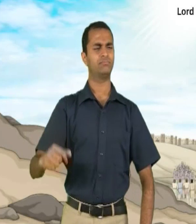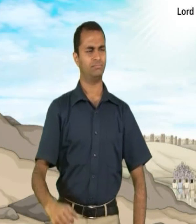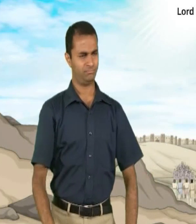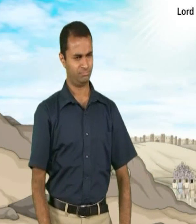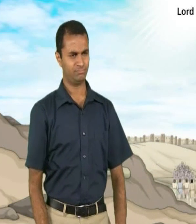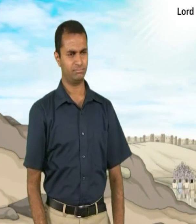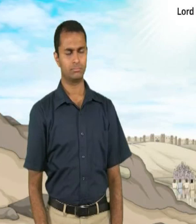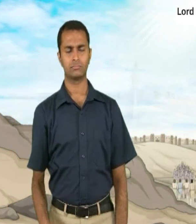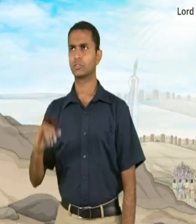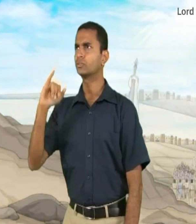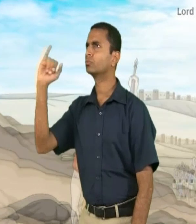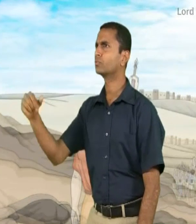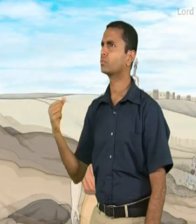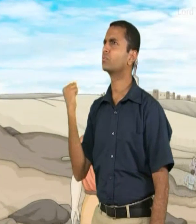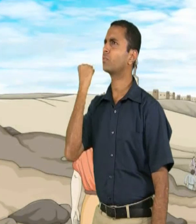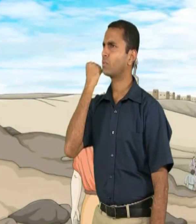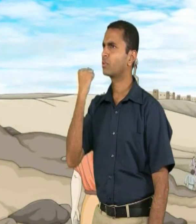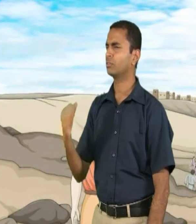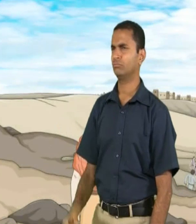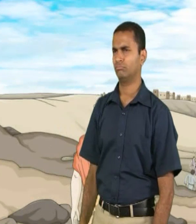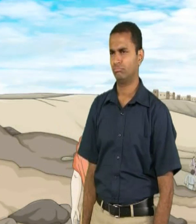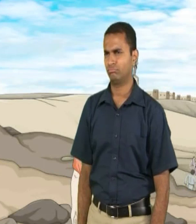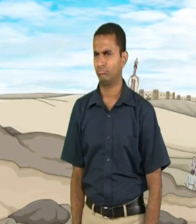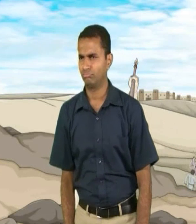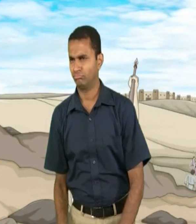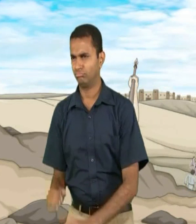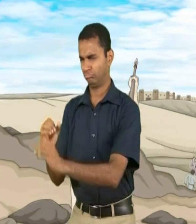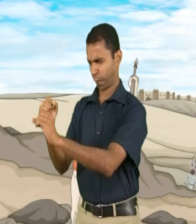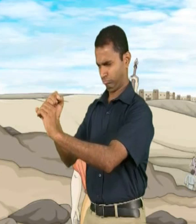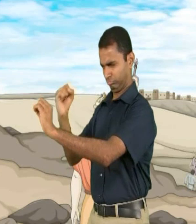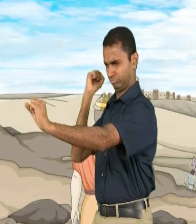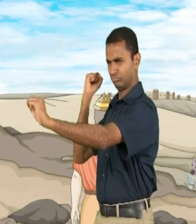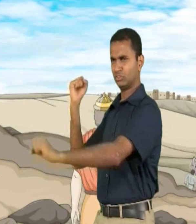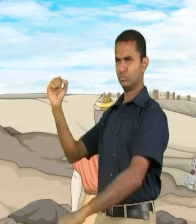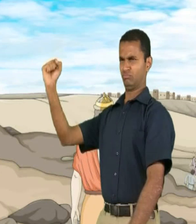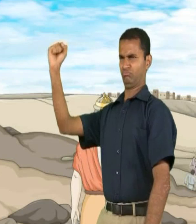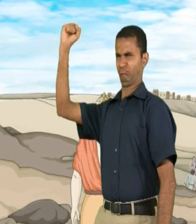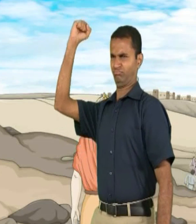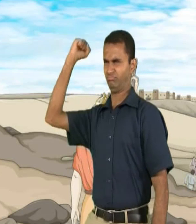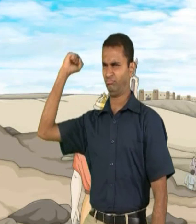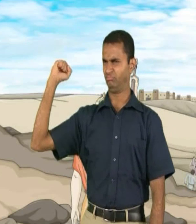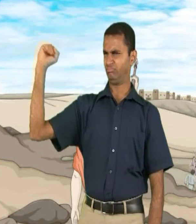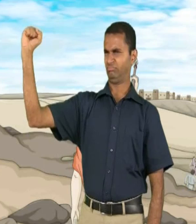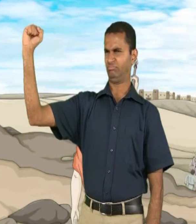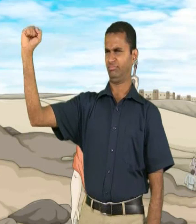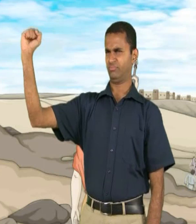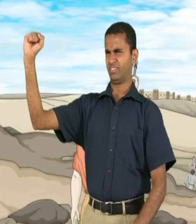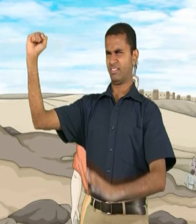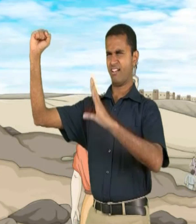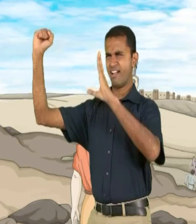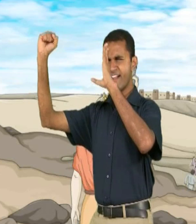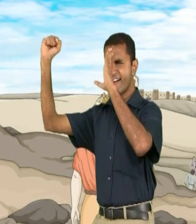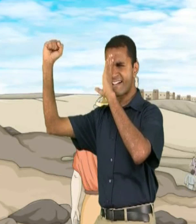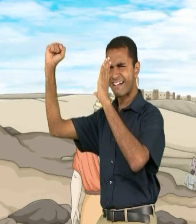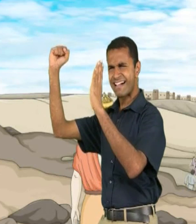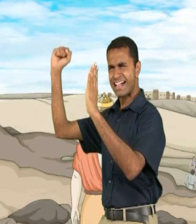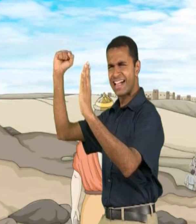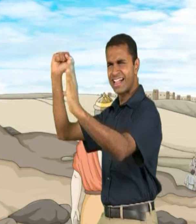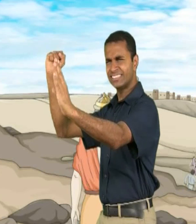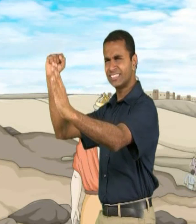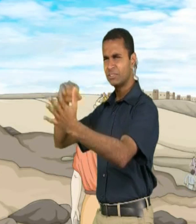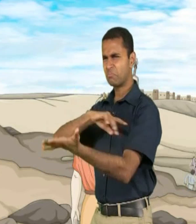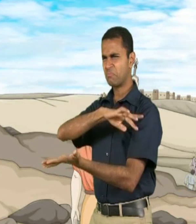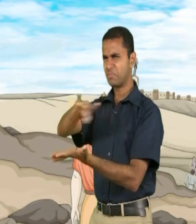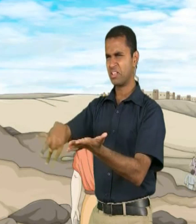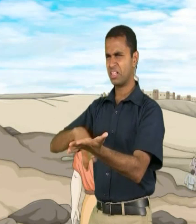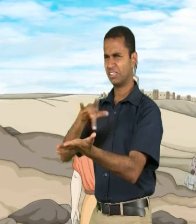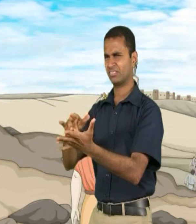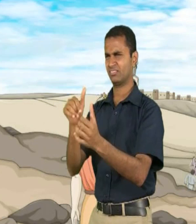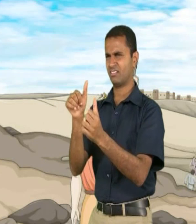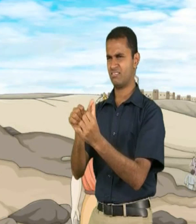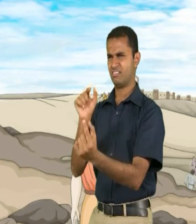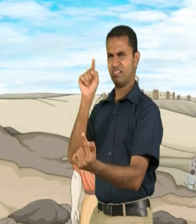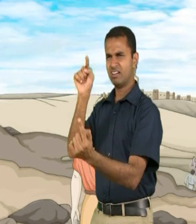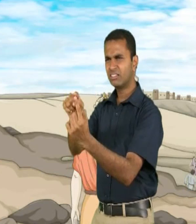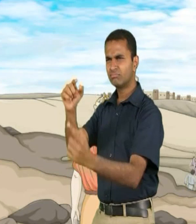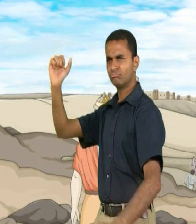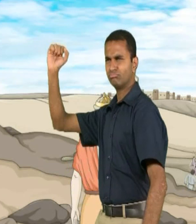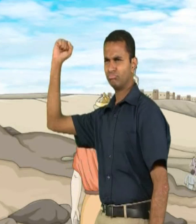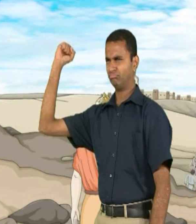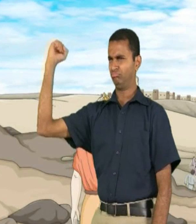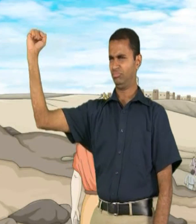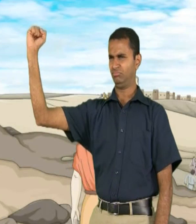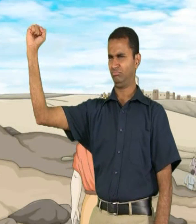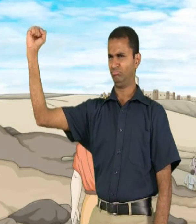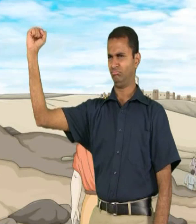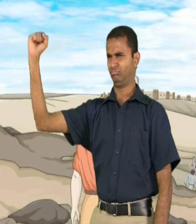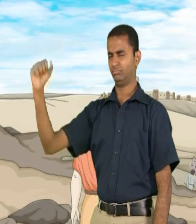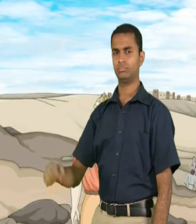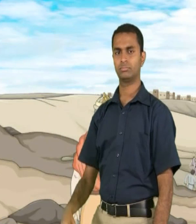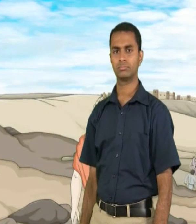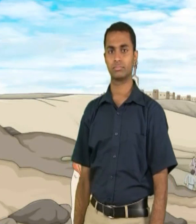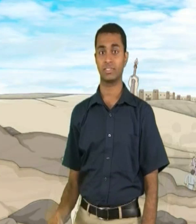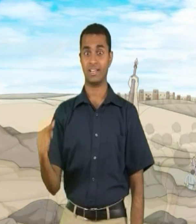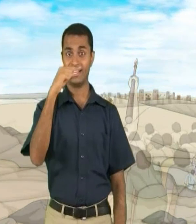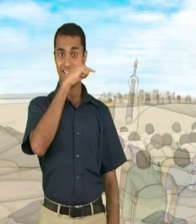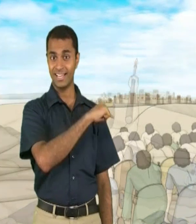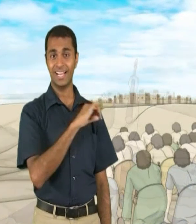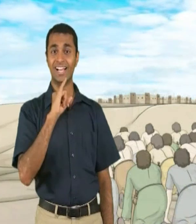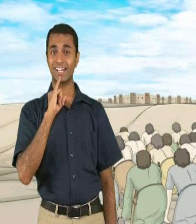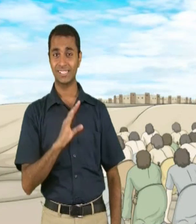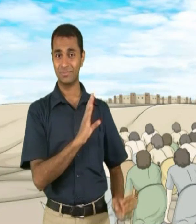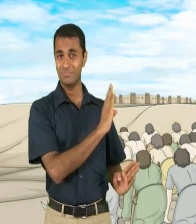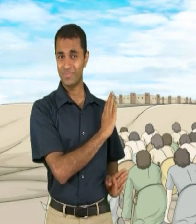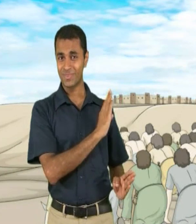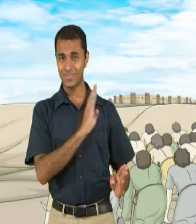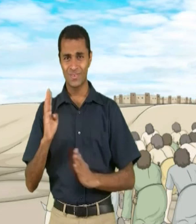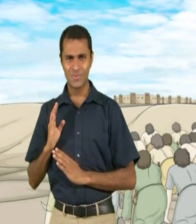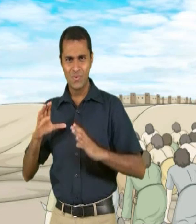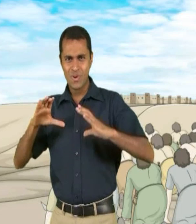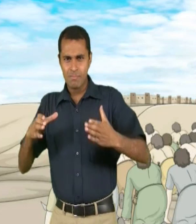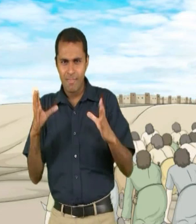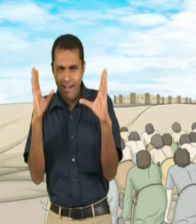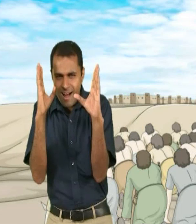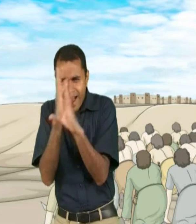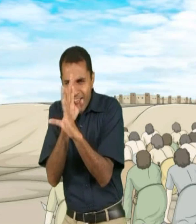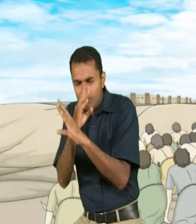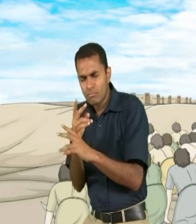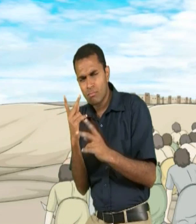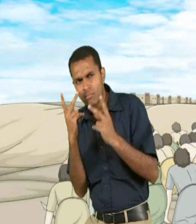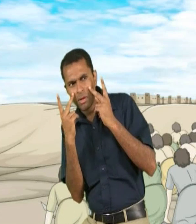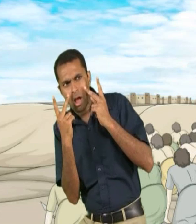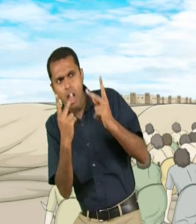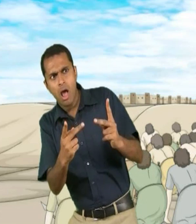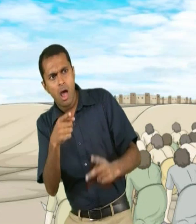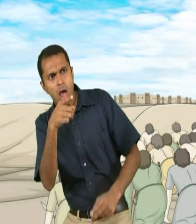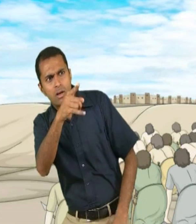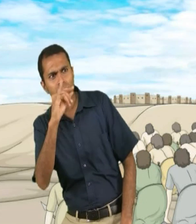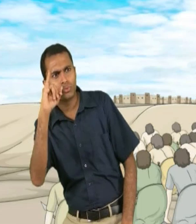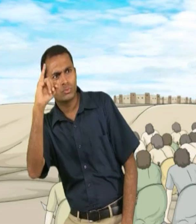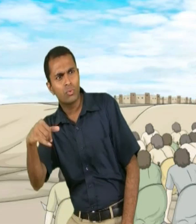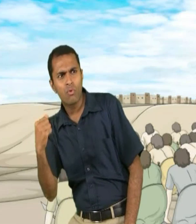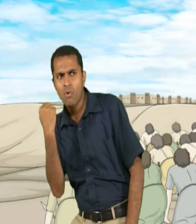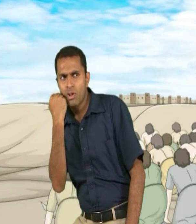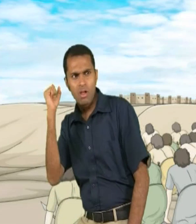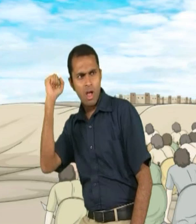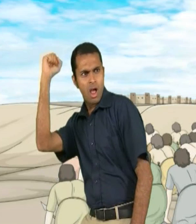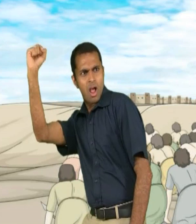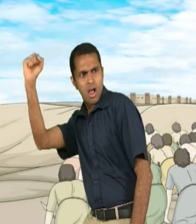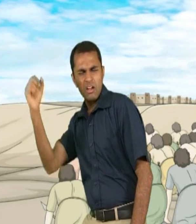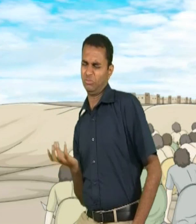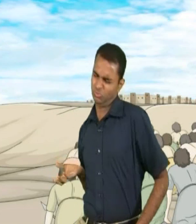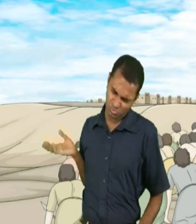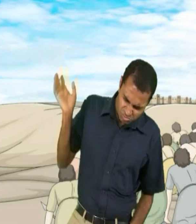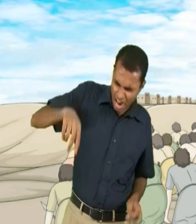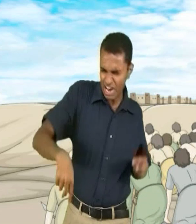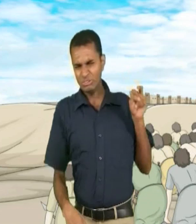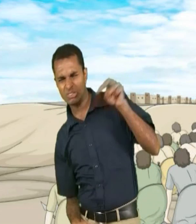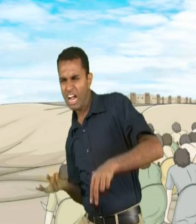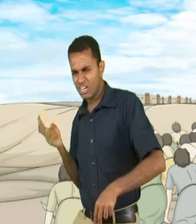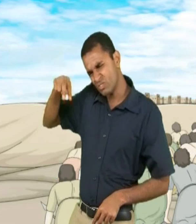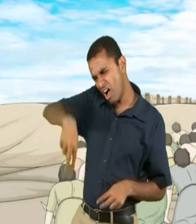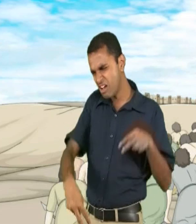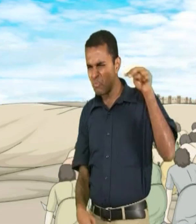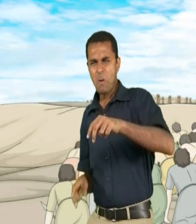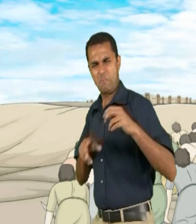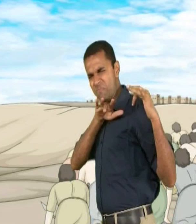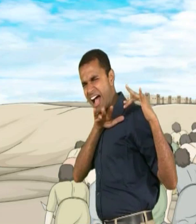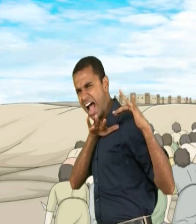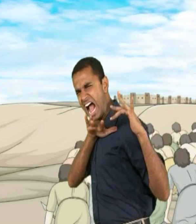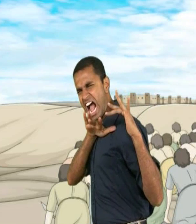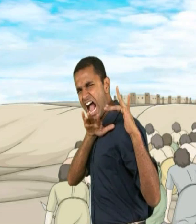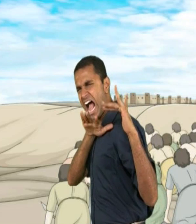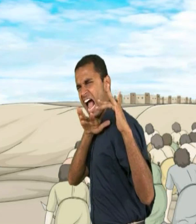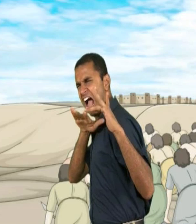So Joshua held out his battle lance toward Ai, and as soon as he did so, the men in ambush rose quickly from their position.